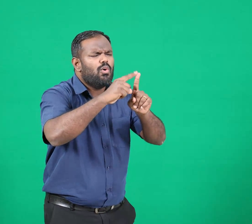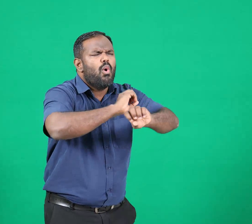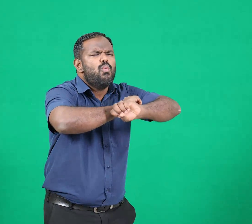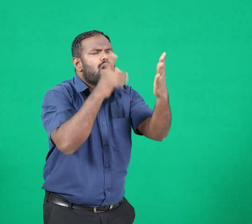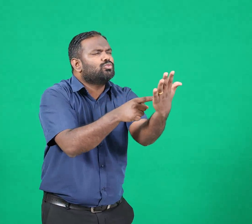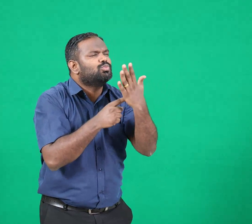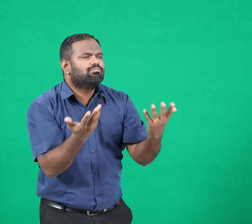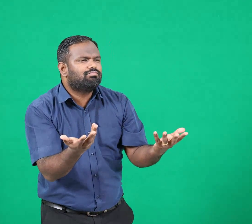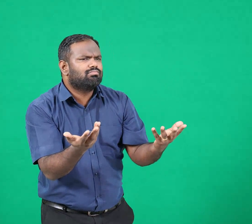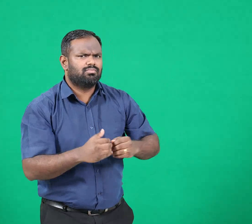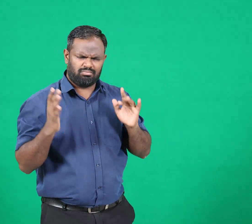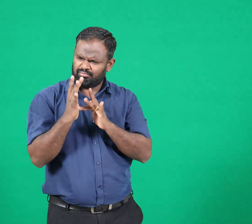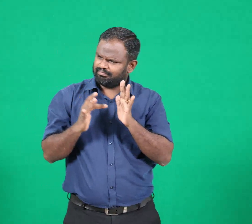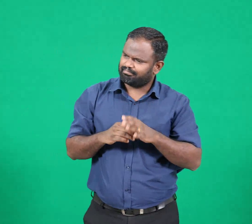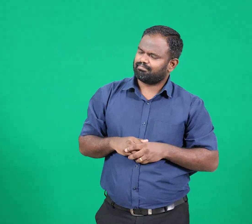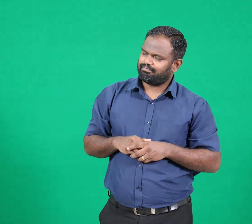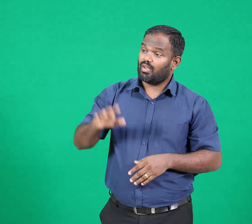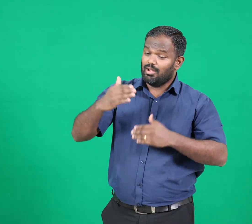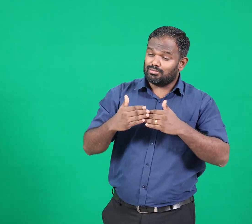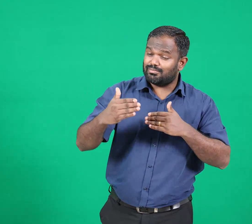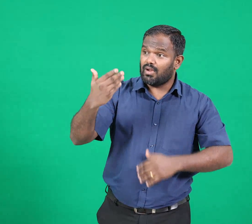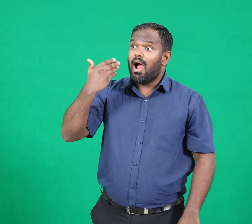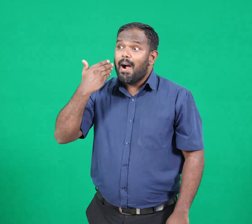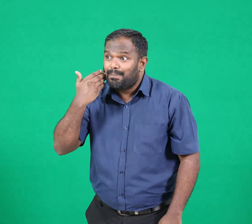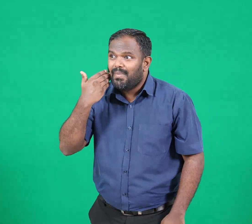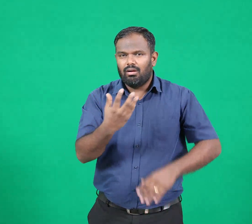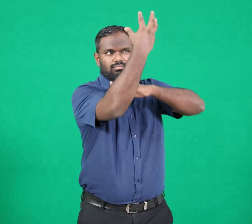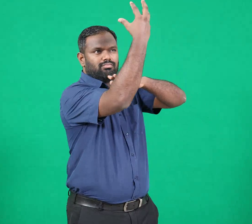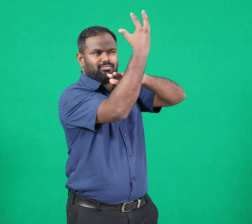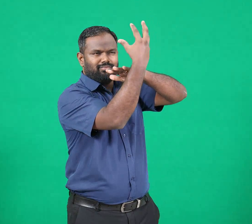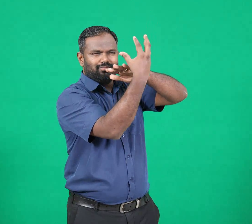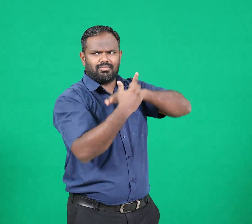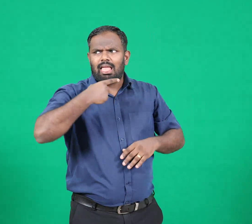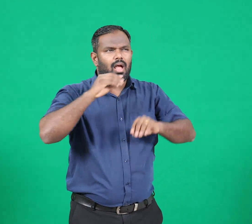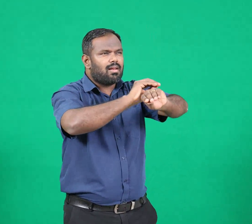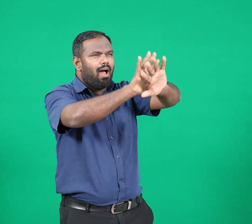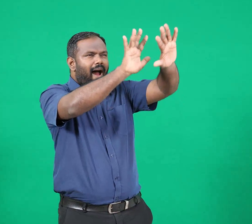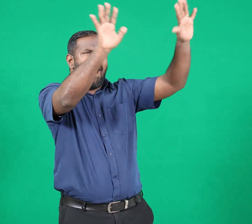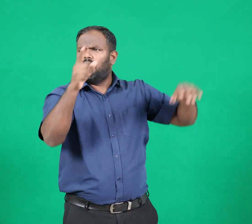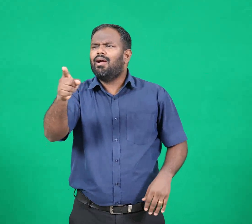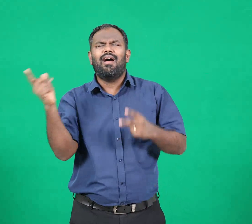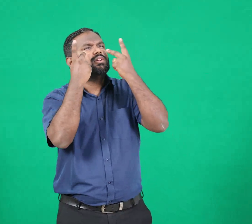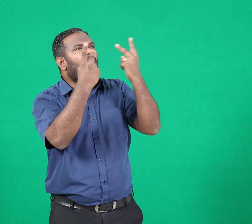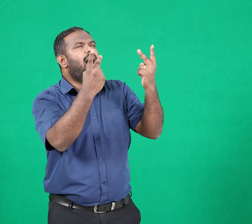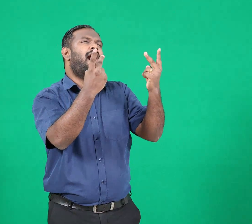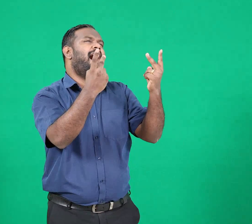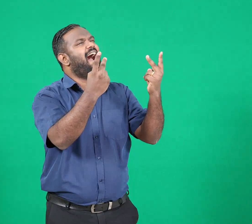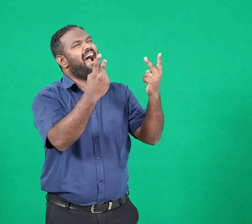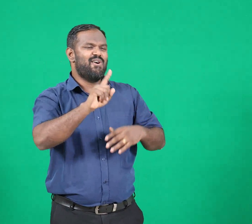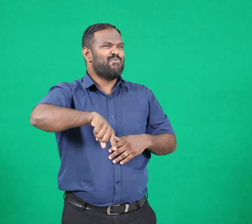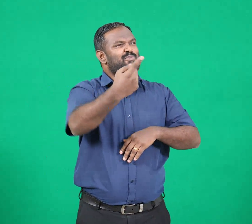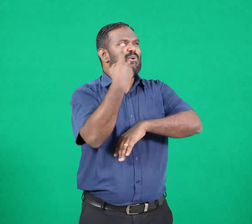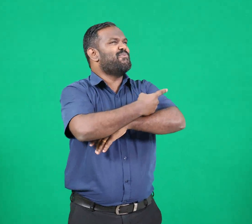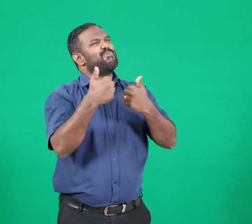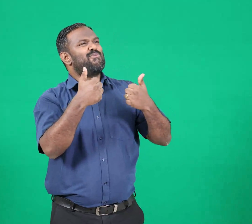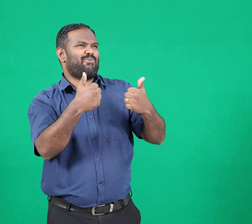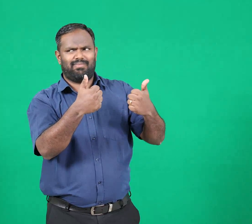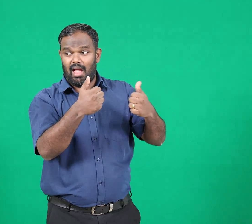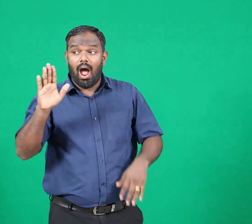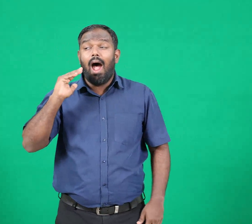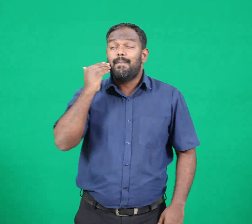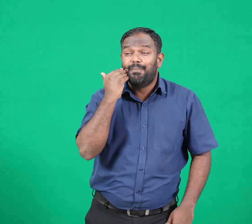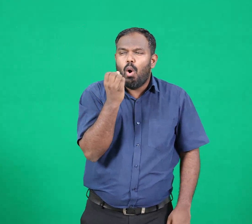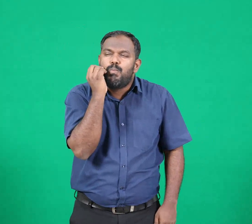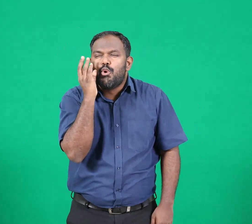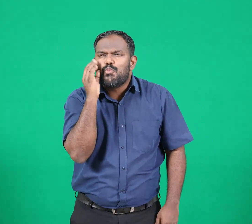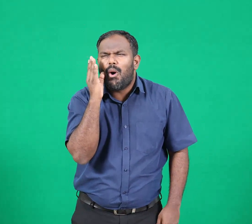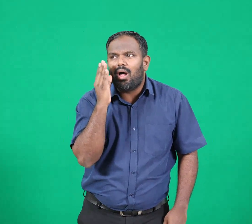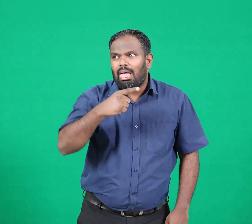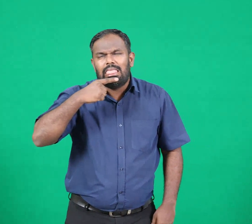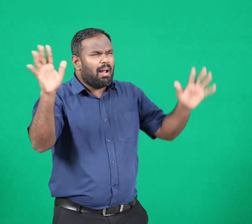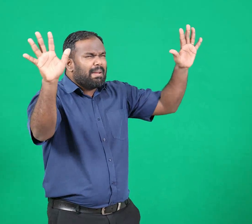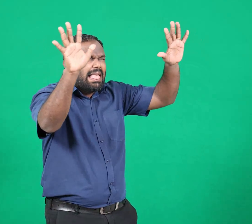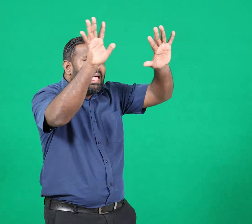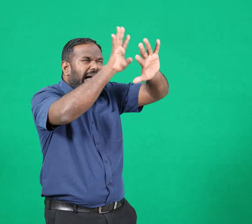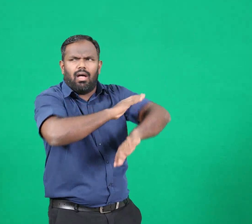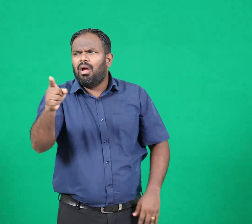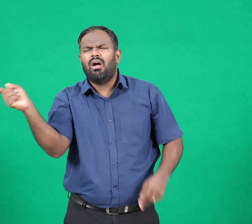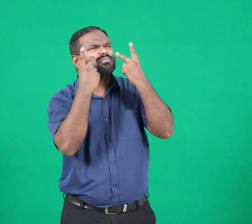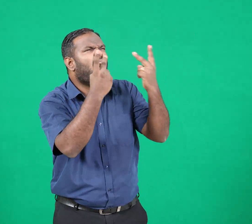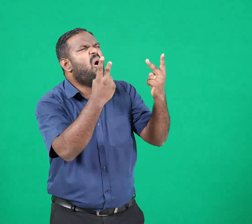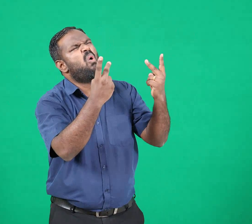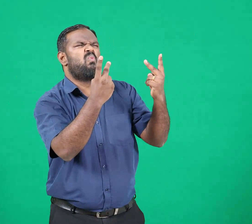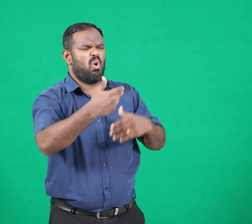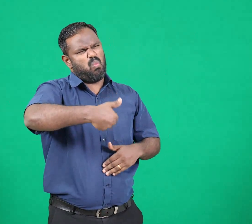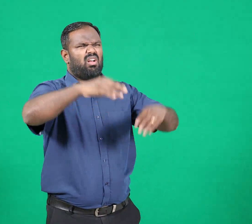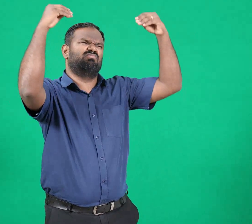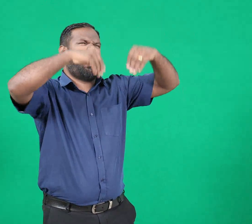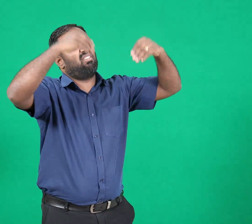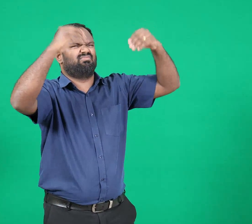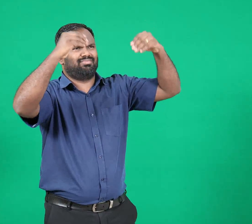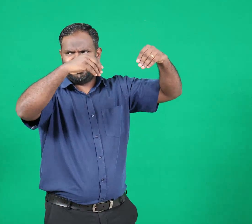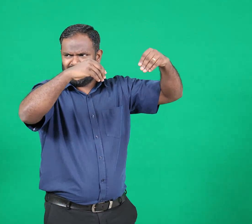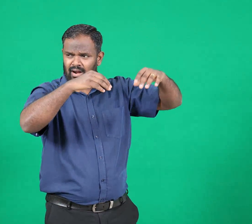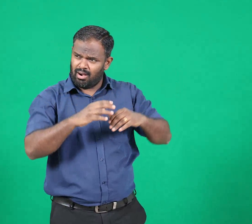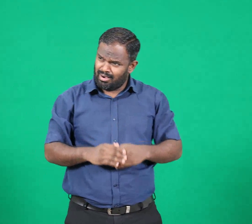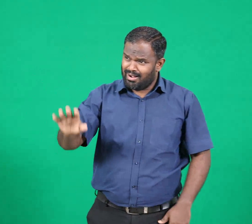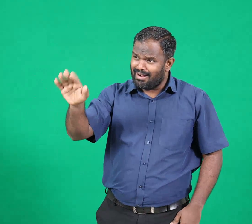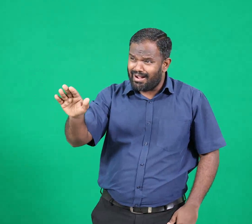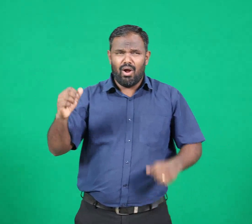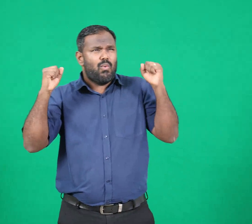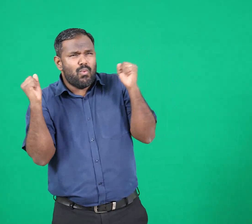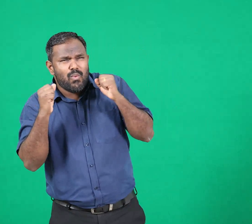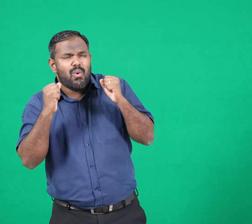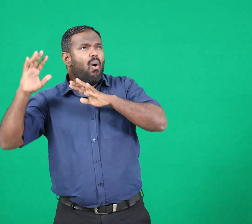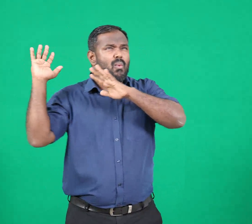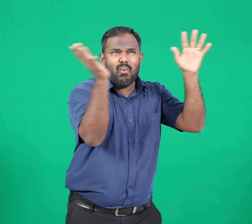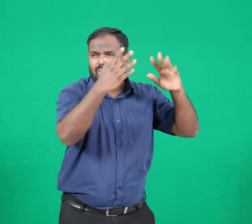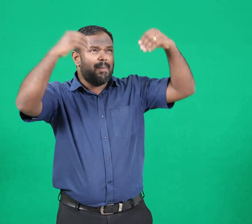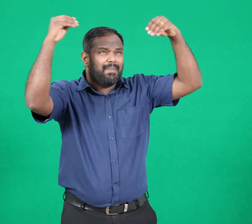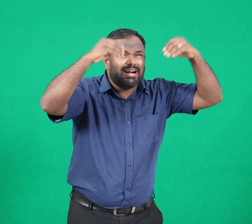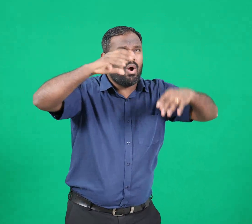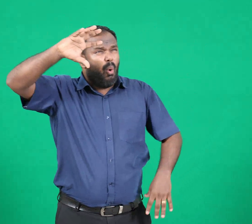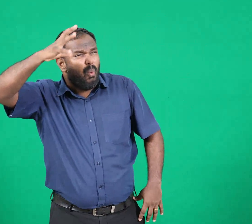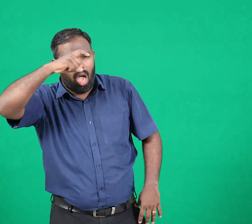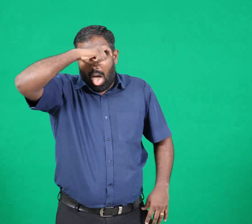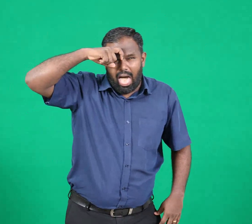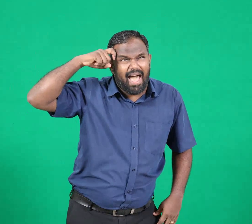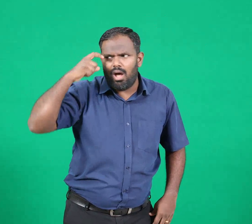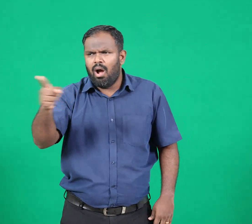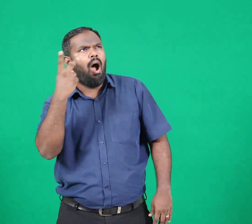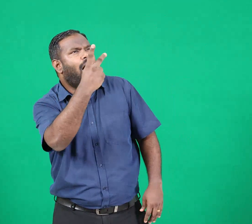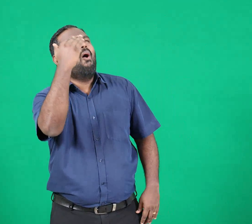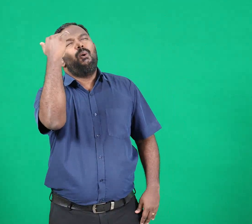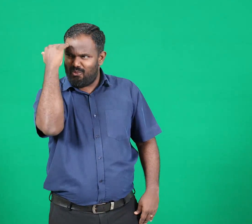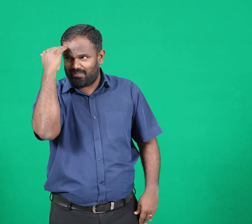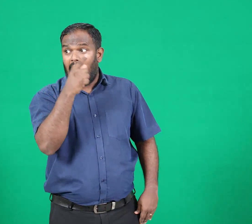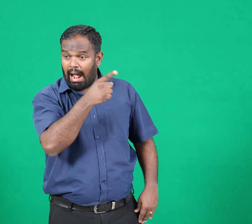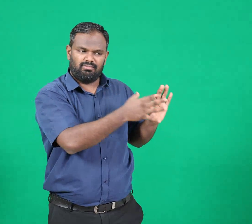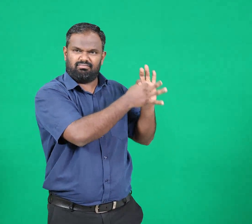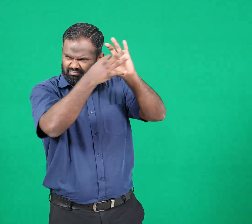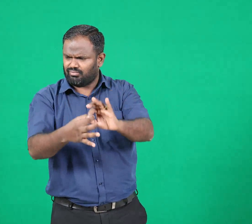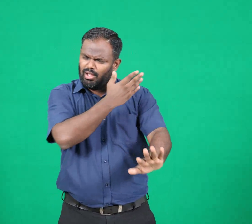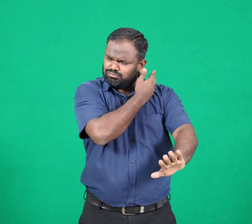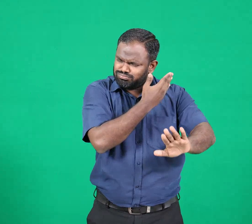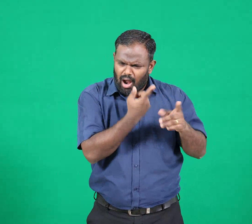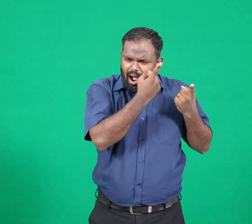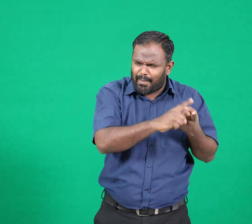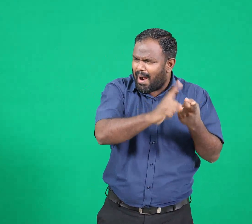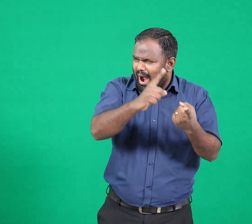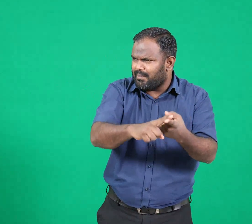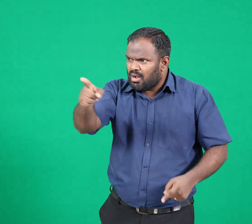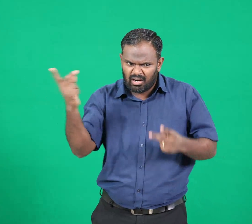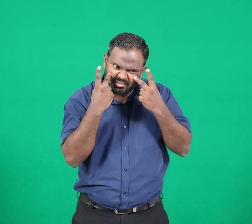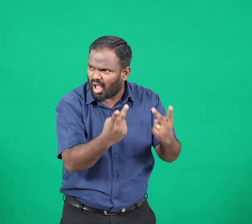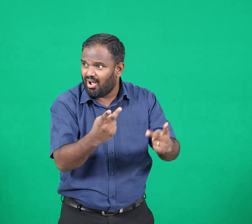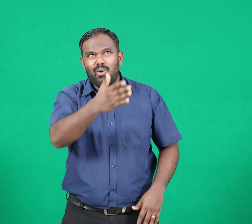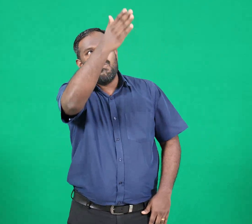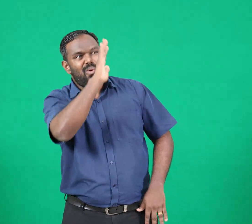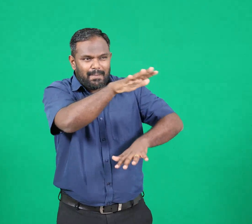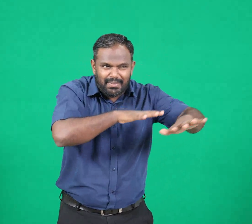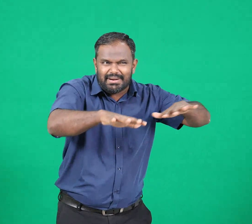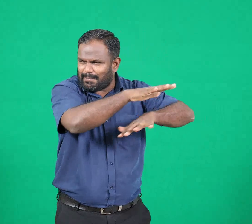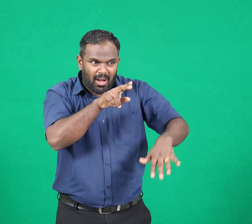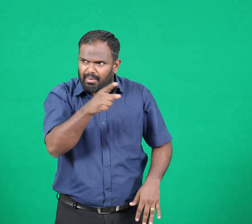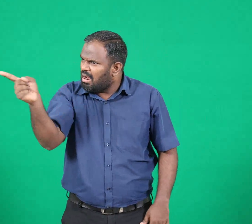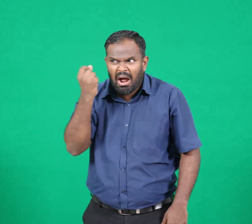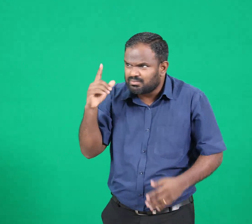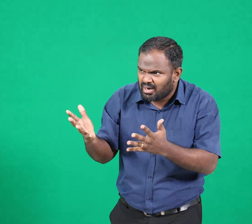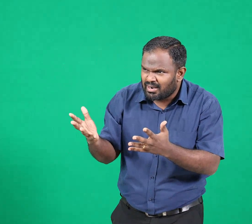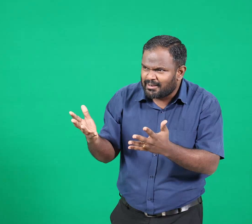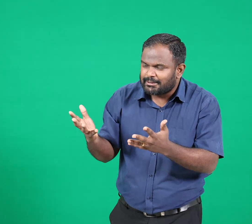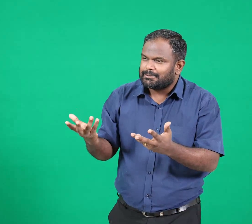But He replied, "When evening comes, you say, ' The weather will be fair, for the sky is red,' and in the morning, ' Today it will be stormy, for the sky is red and overcast.'